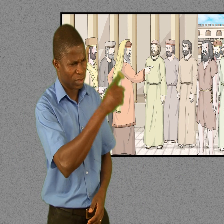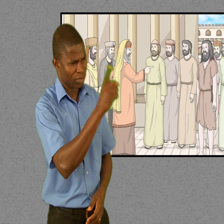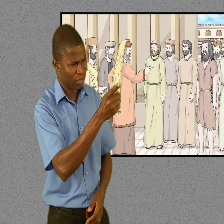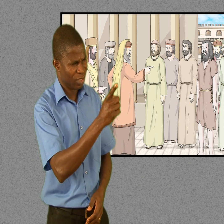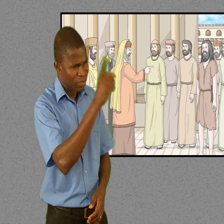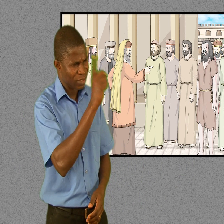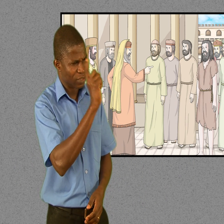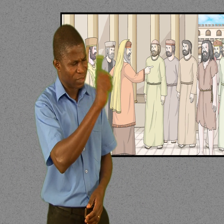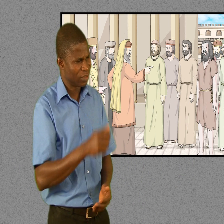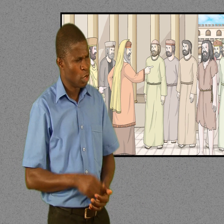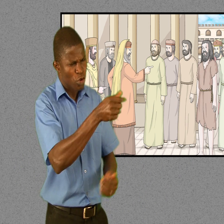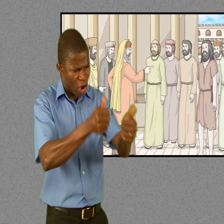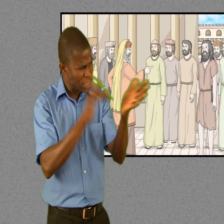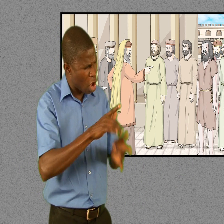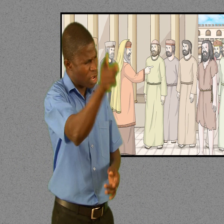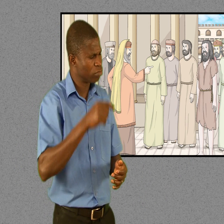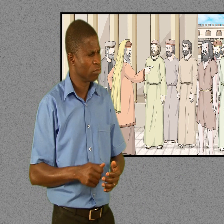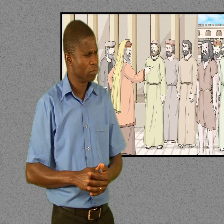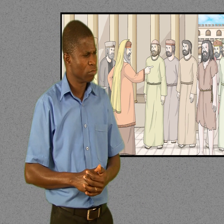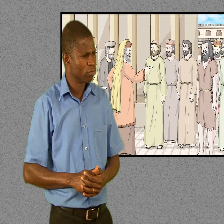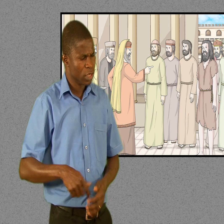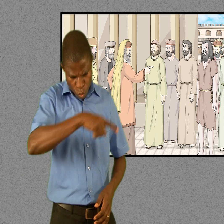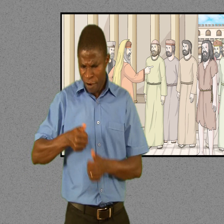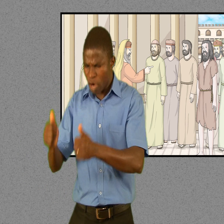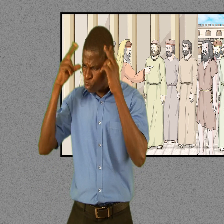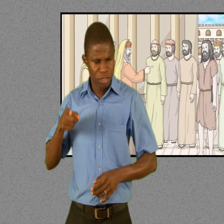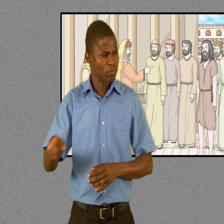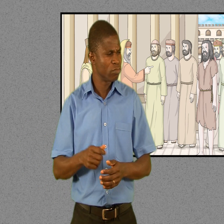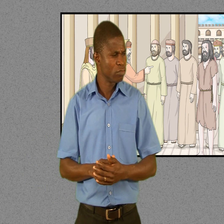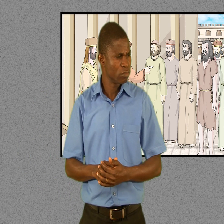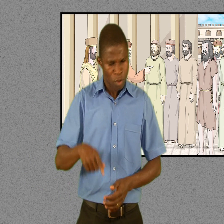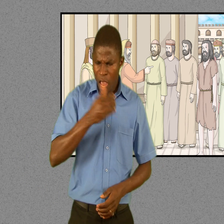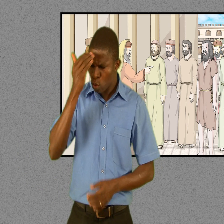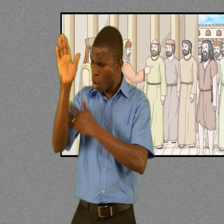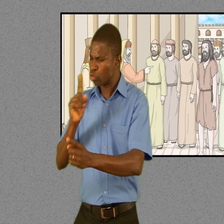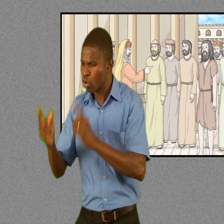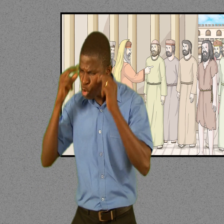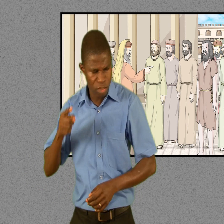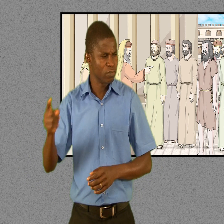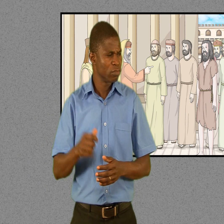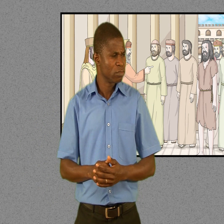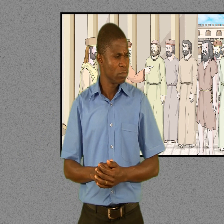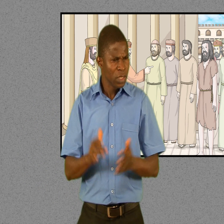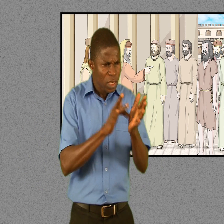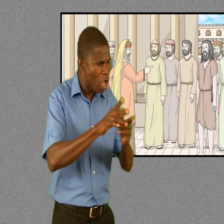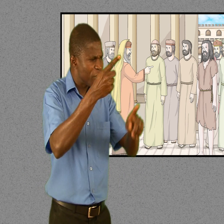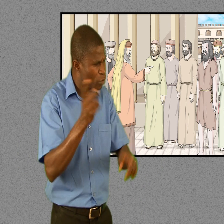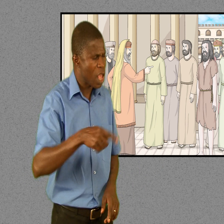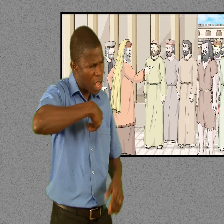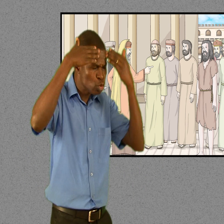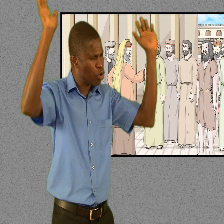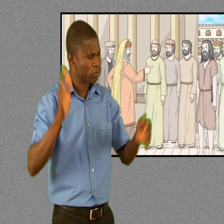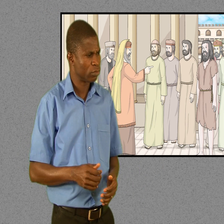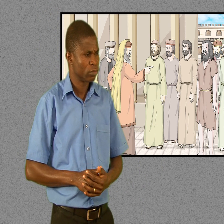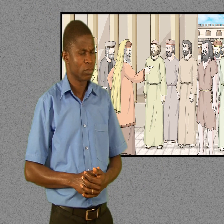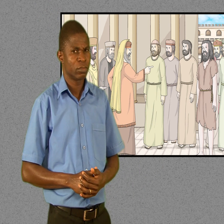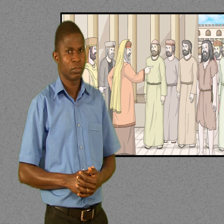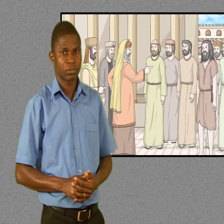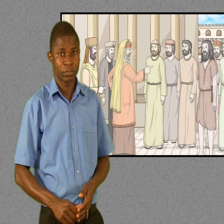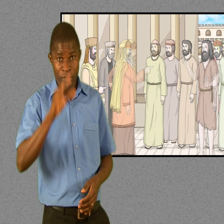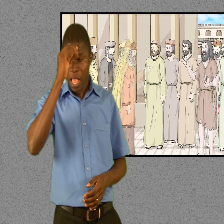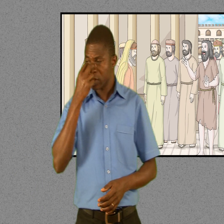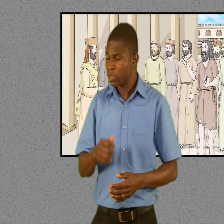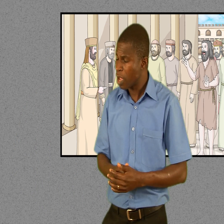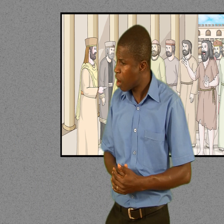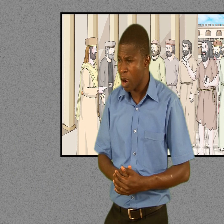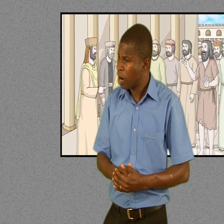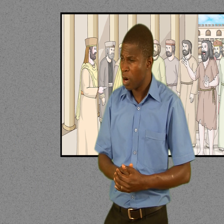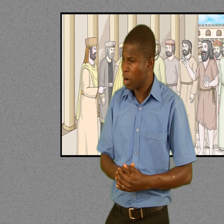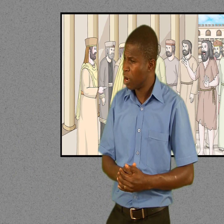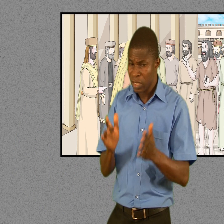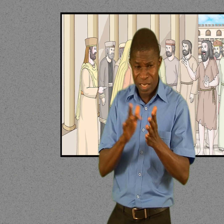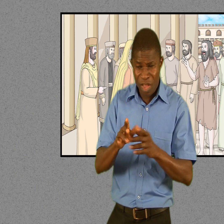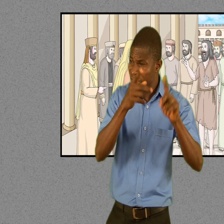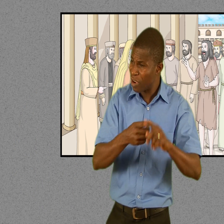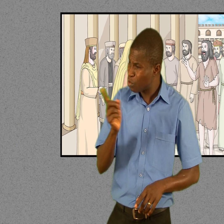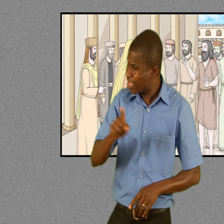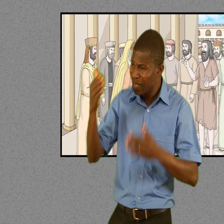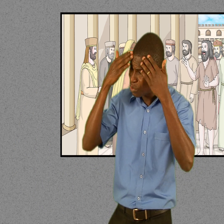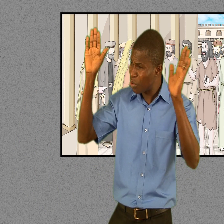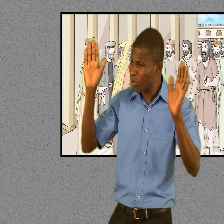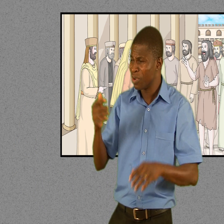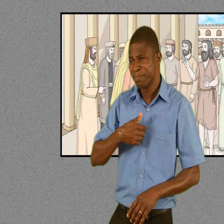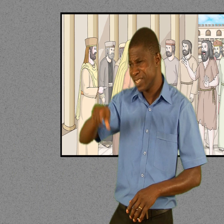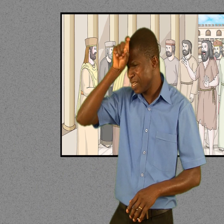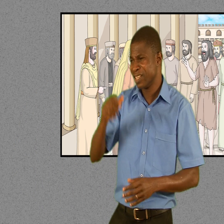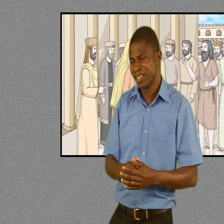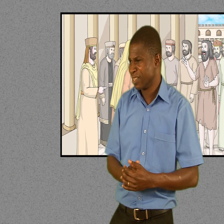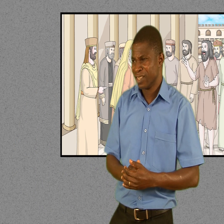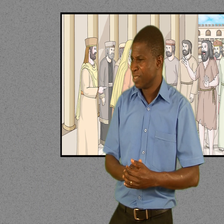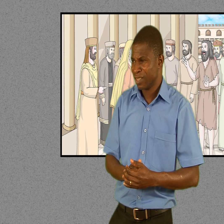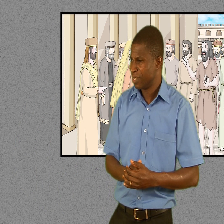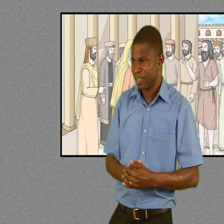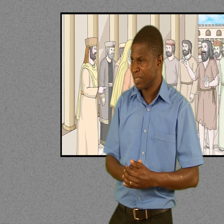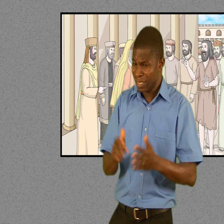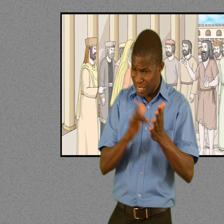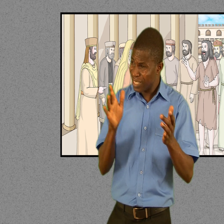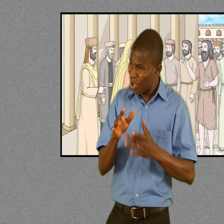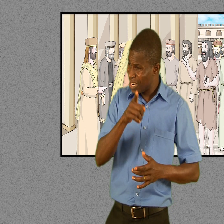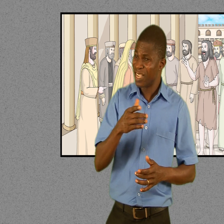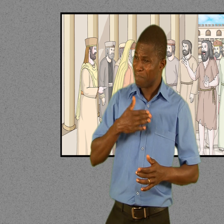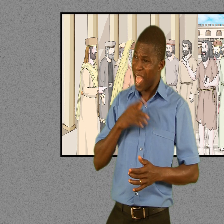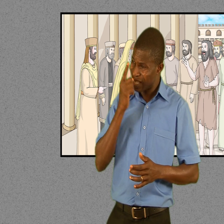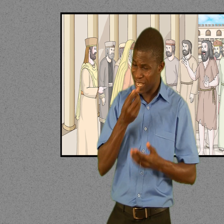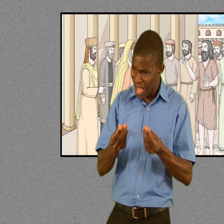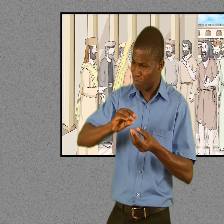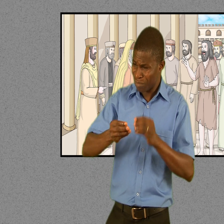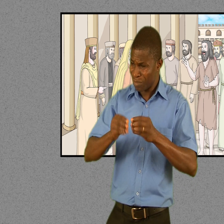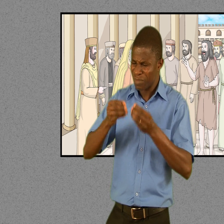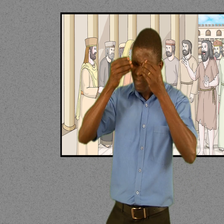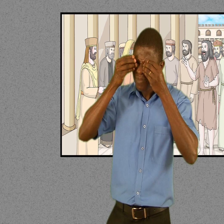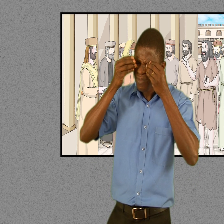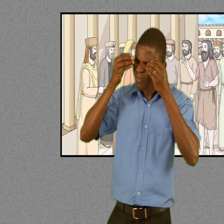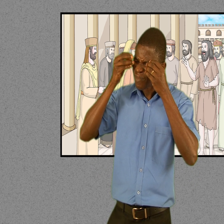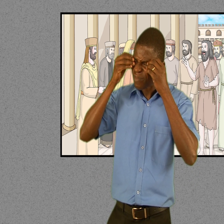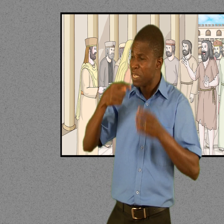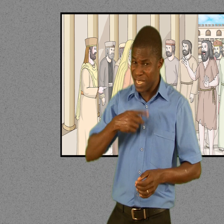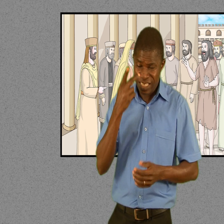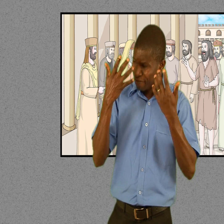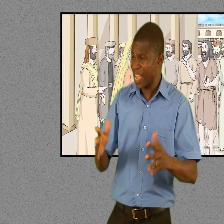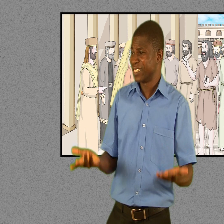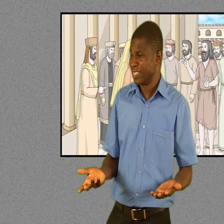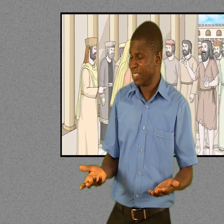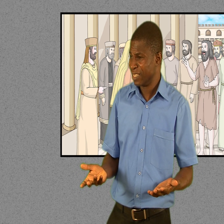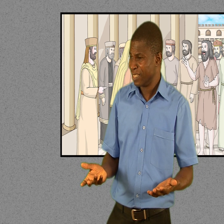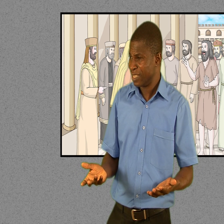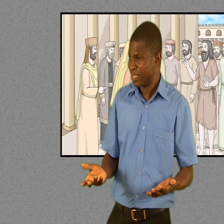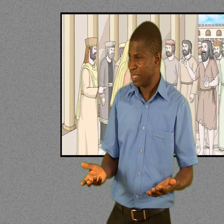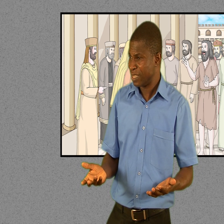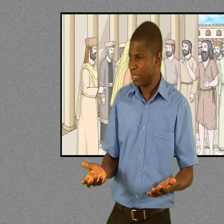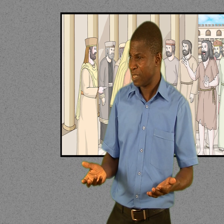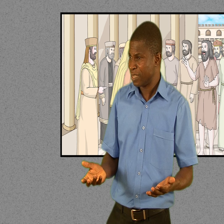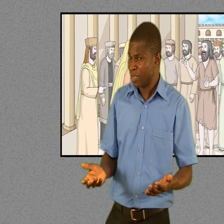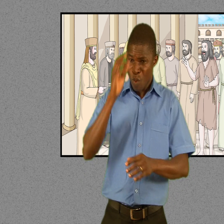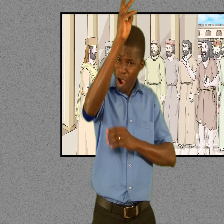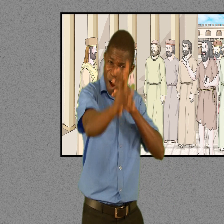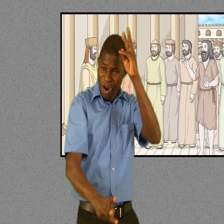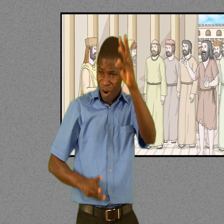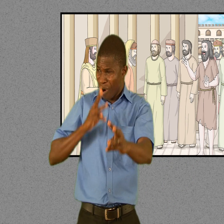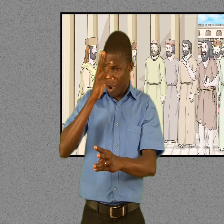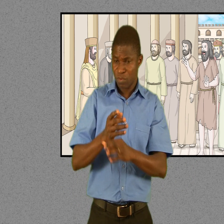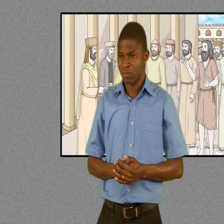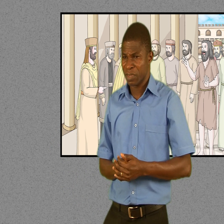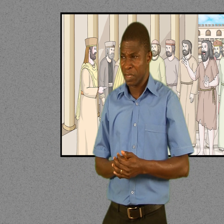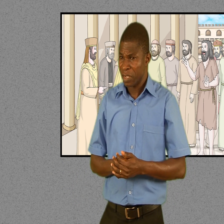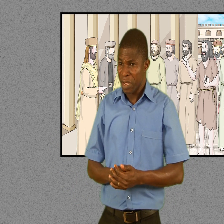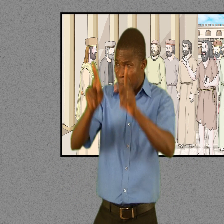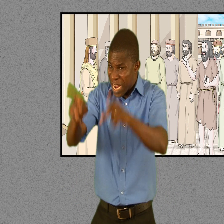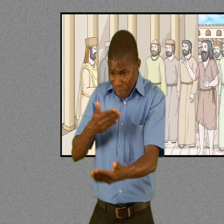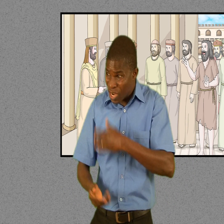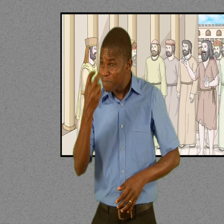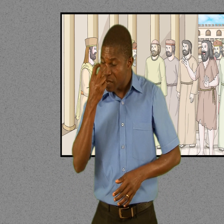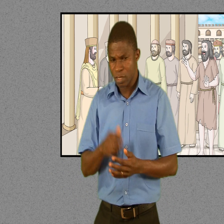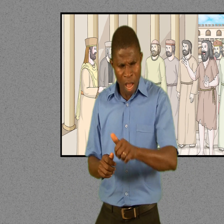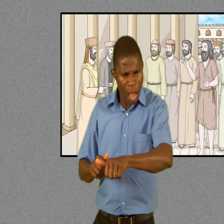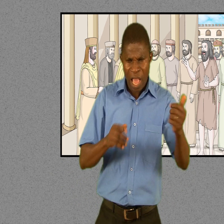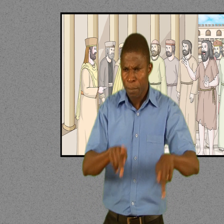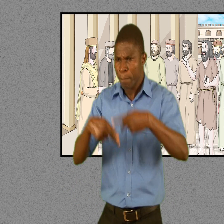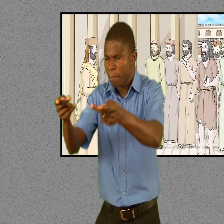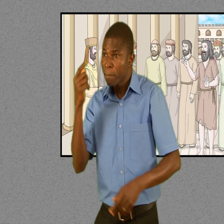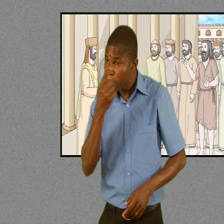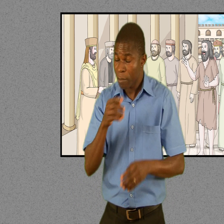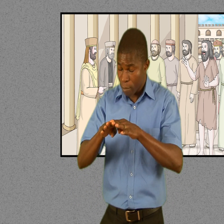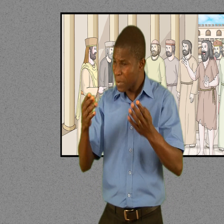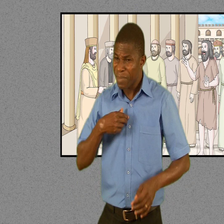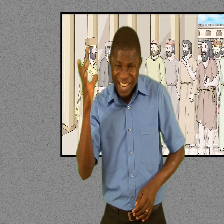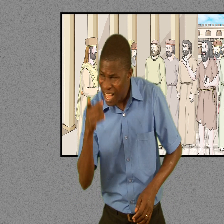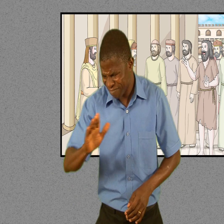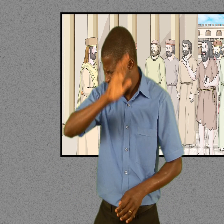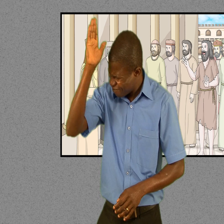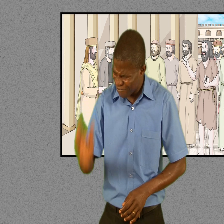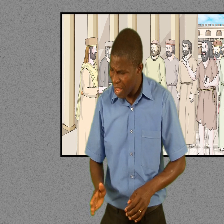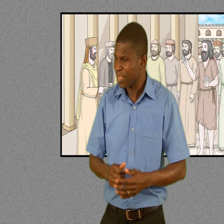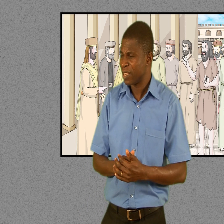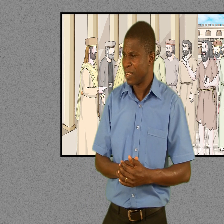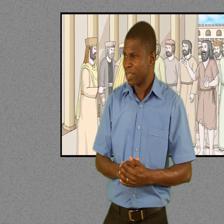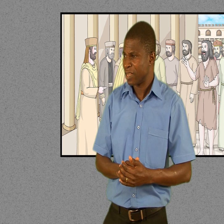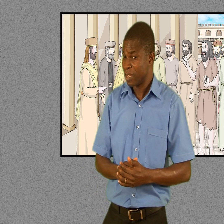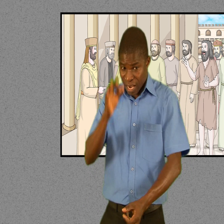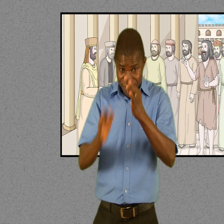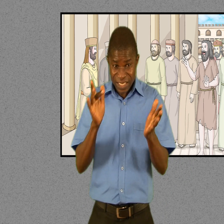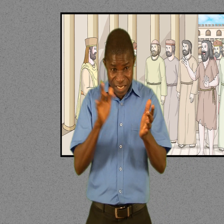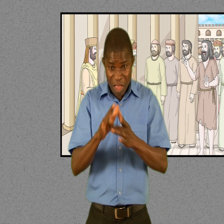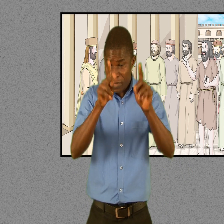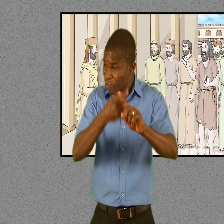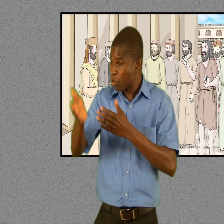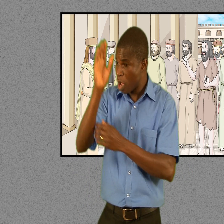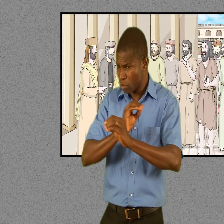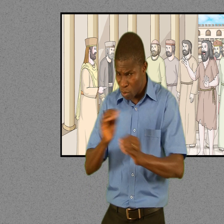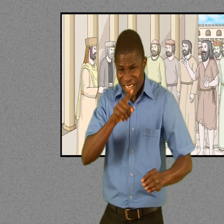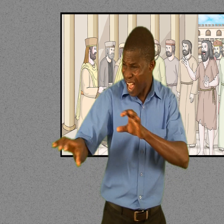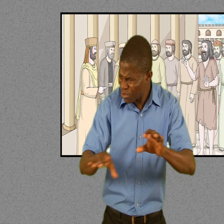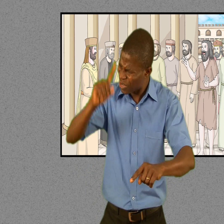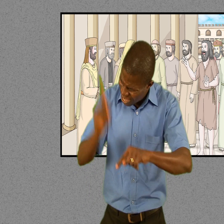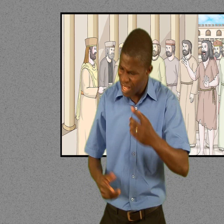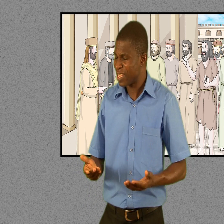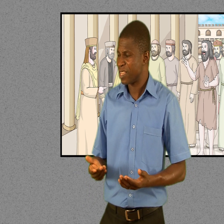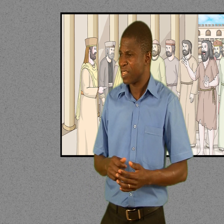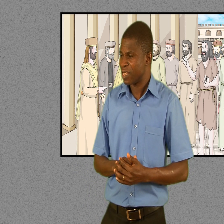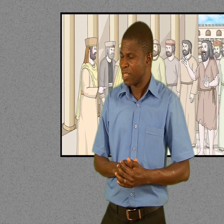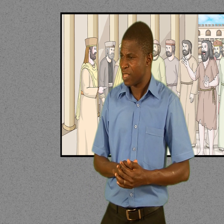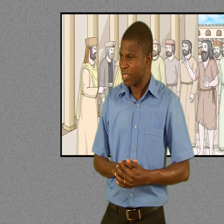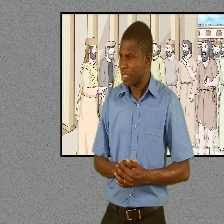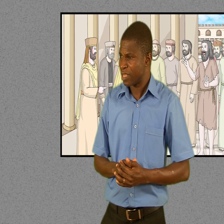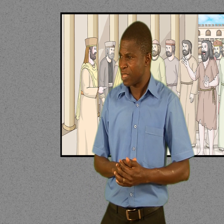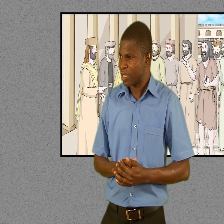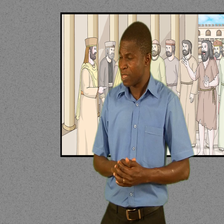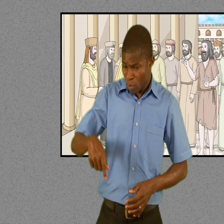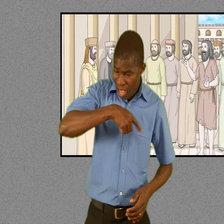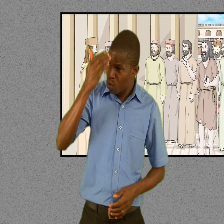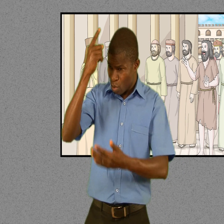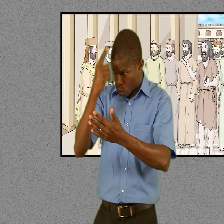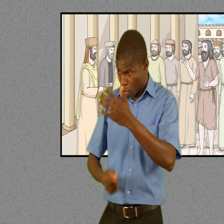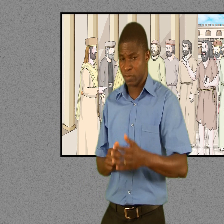We know that God spoke to Moses, but we do not know where this man is from.” “That is remarkable indeed!” the man said. “You do not know where He is from, and yet He opened my eyes. We know that God does not listen to sinners, but He does listen to the one who worships Him and does His will.